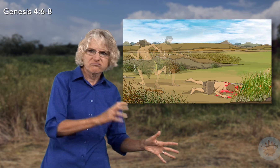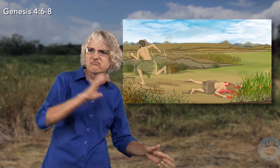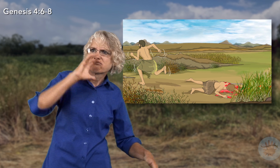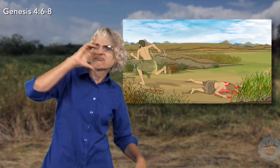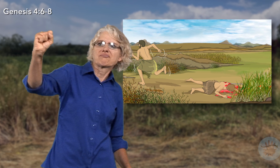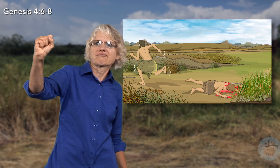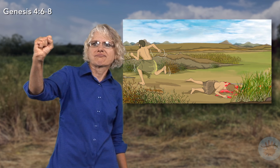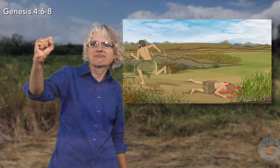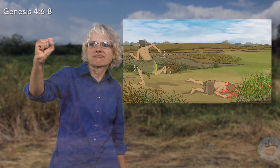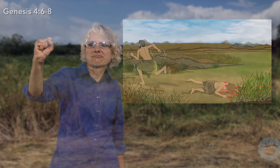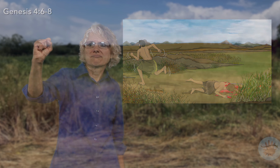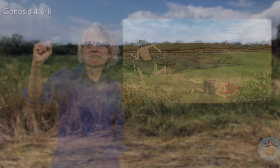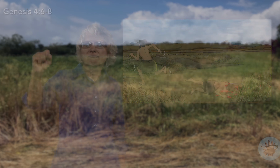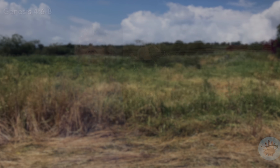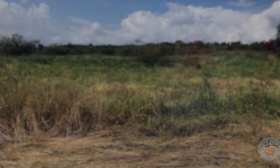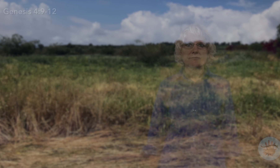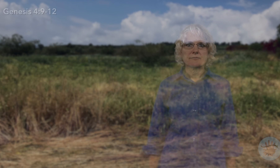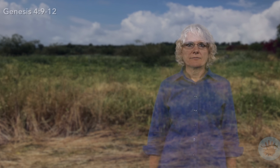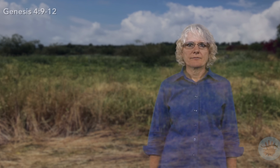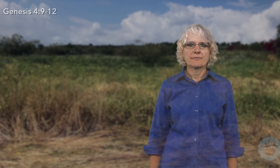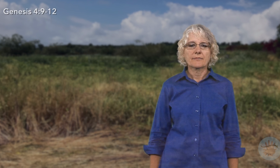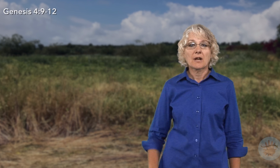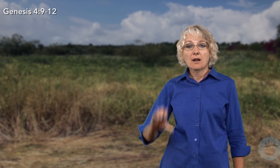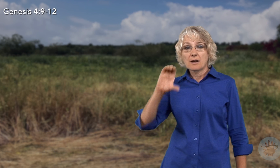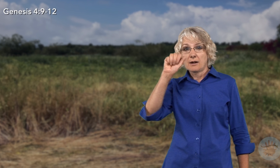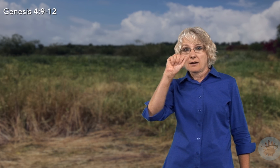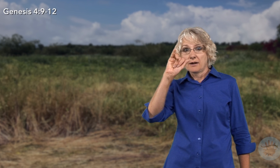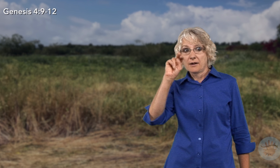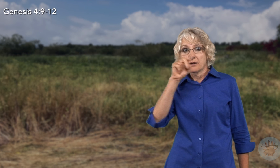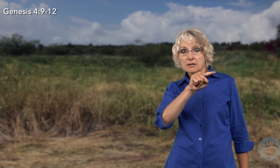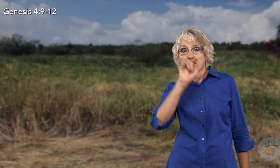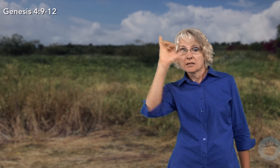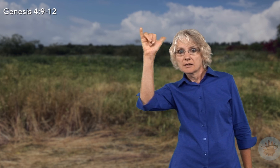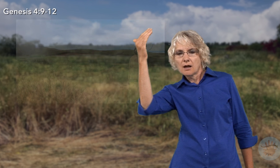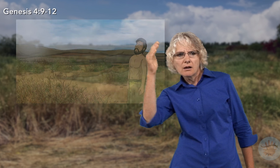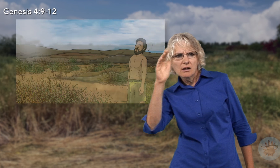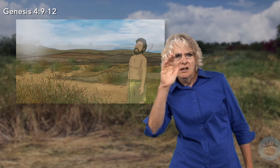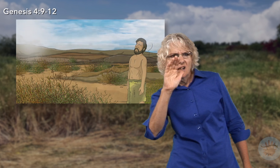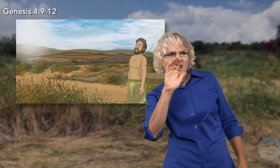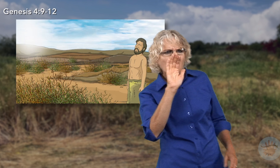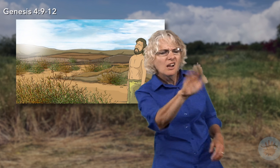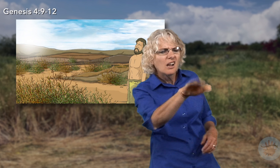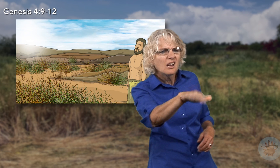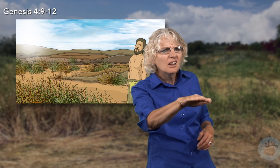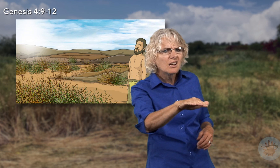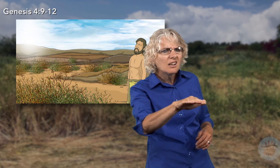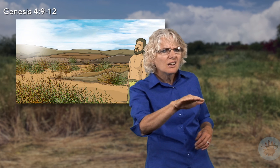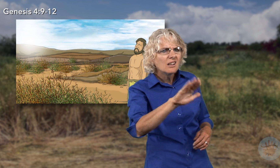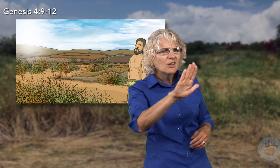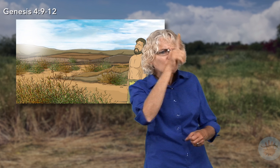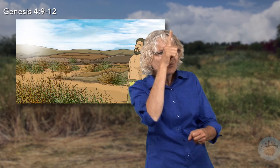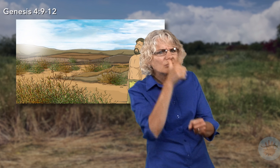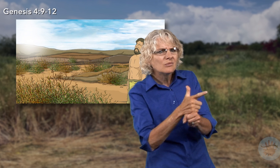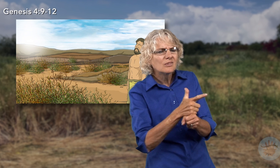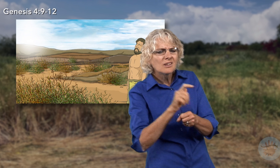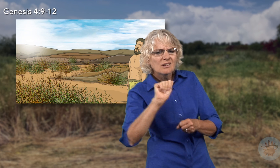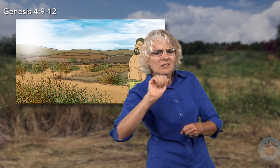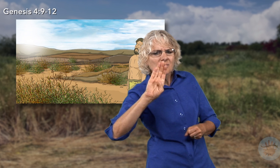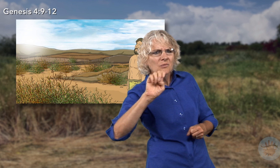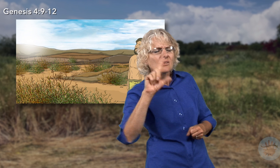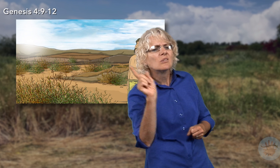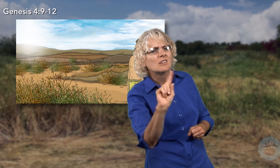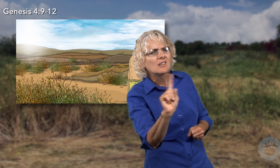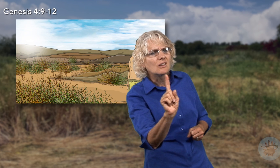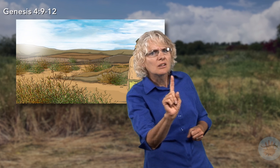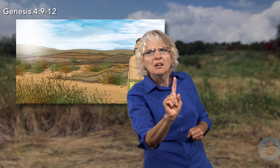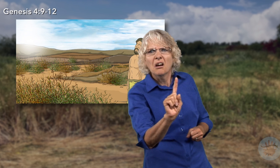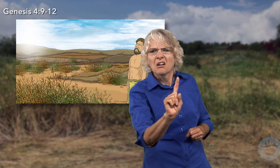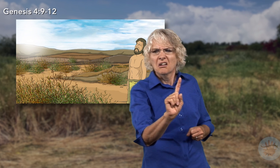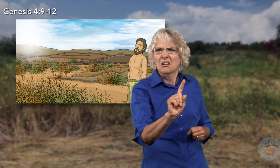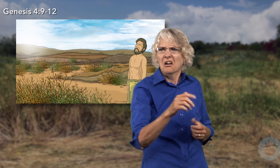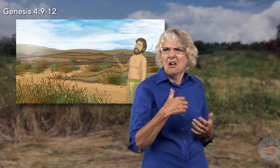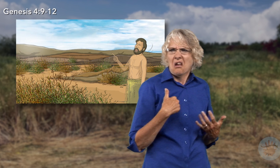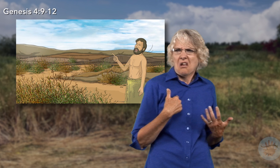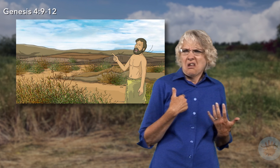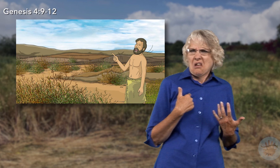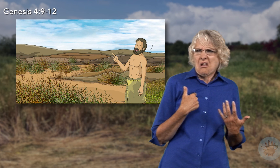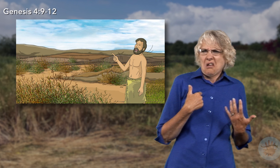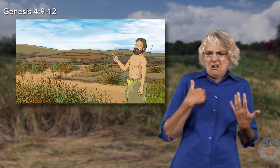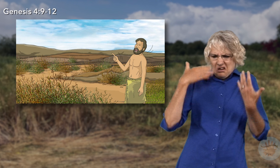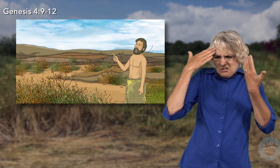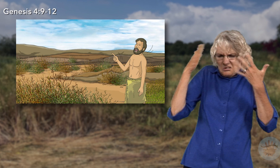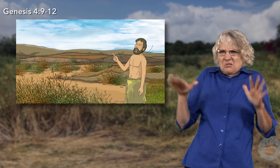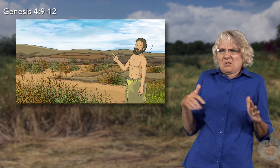And the LORD said to Cain, “Where is your brother Abel?”